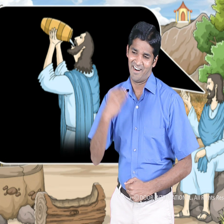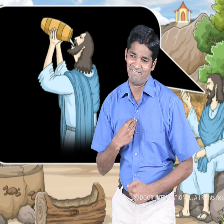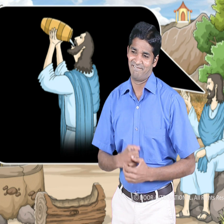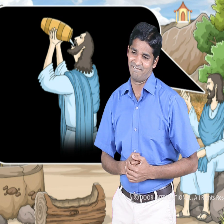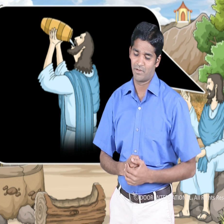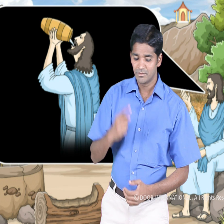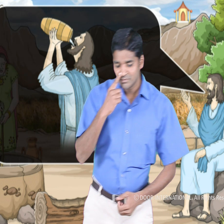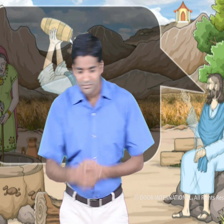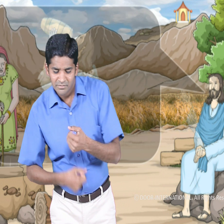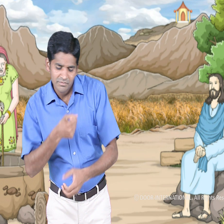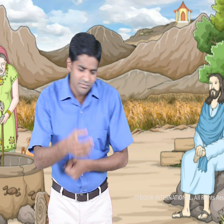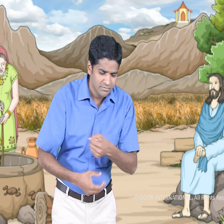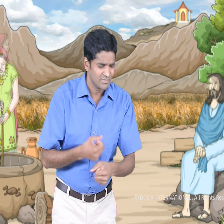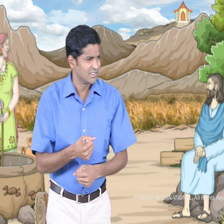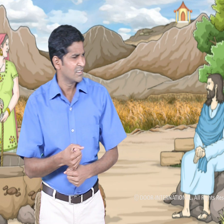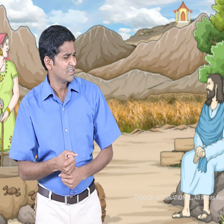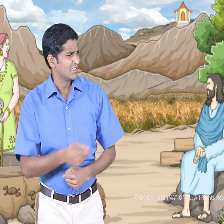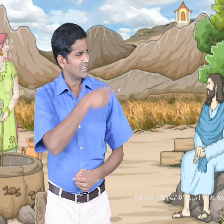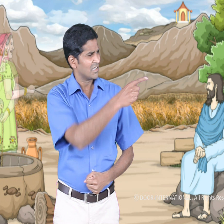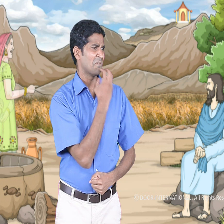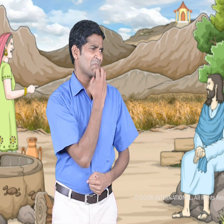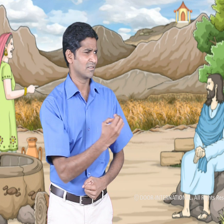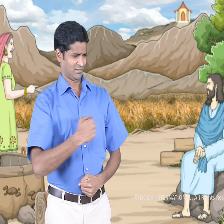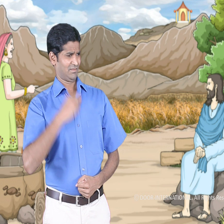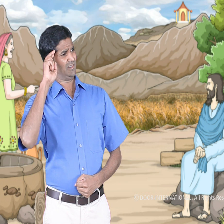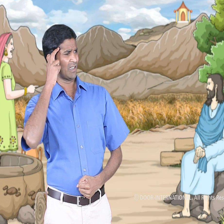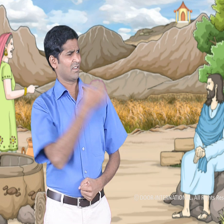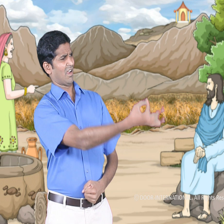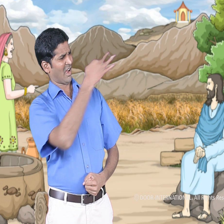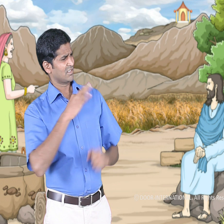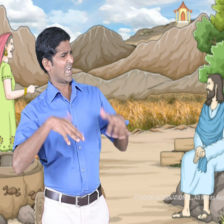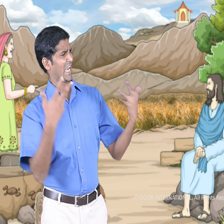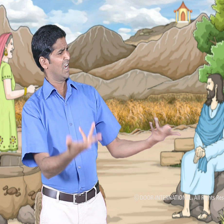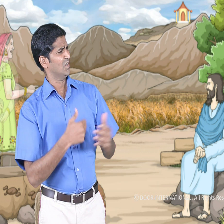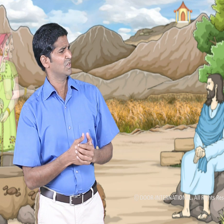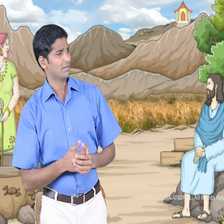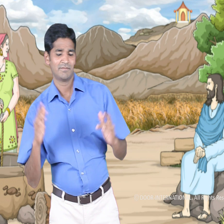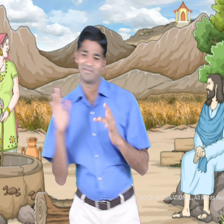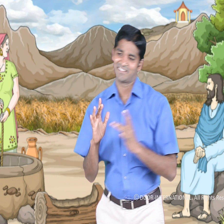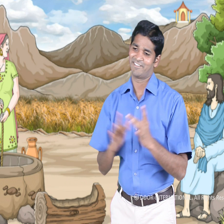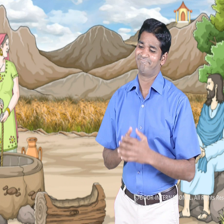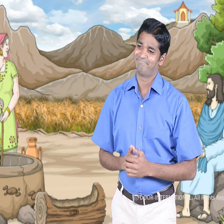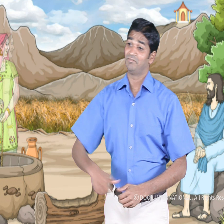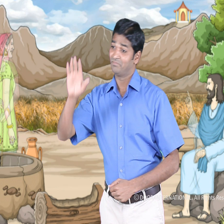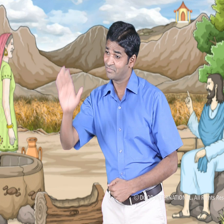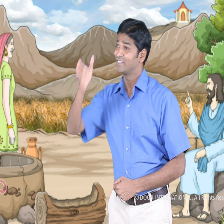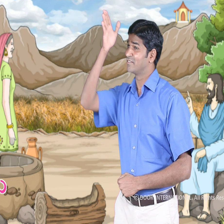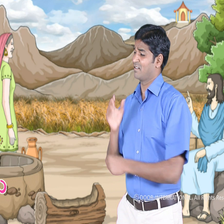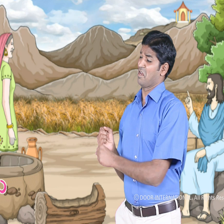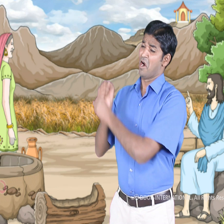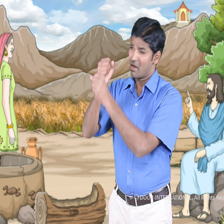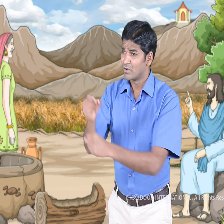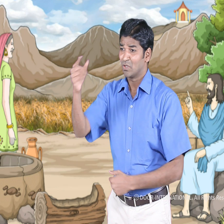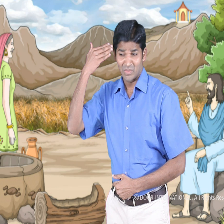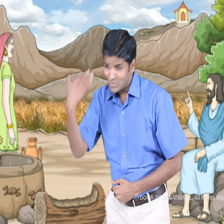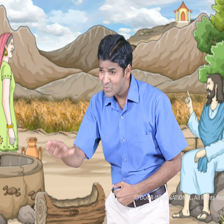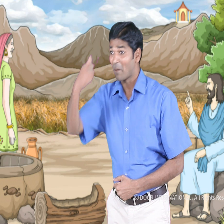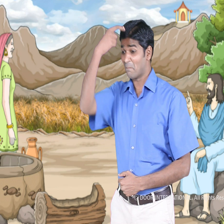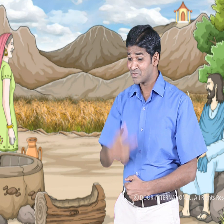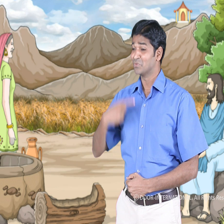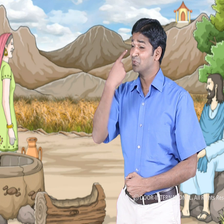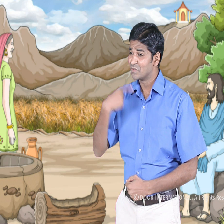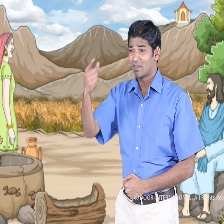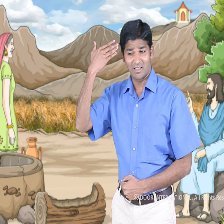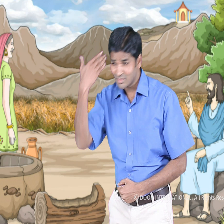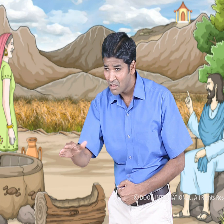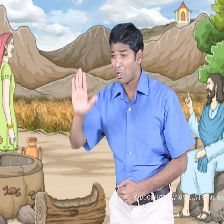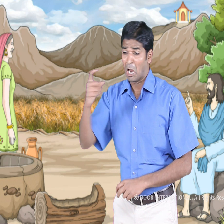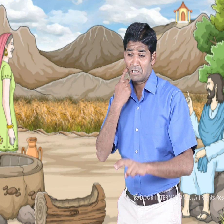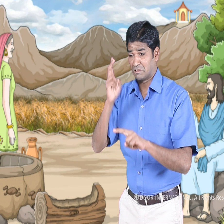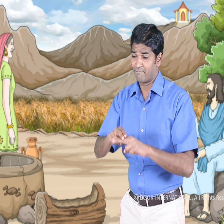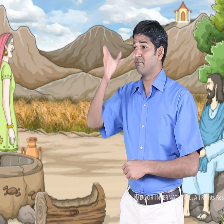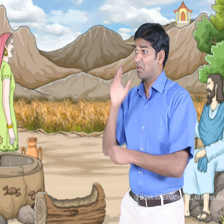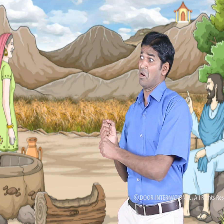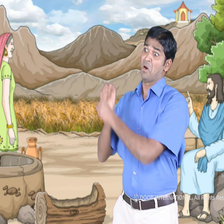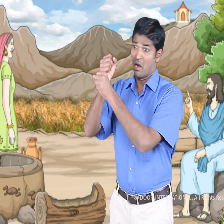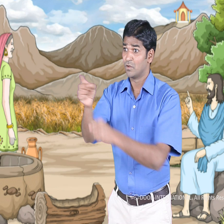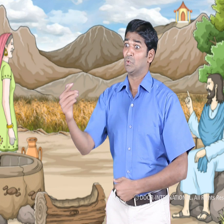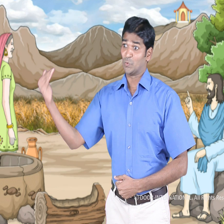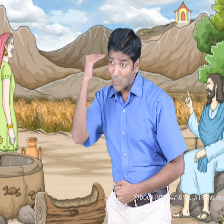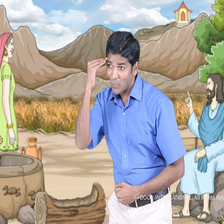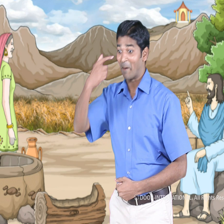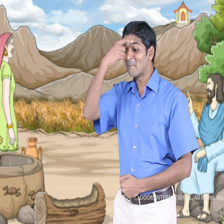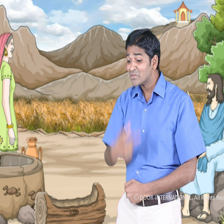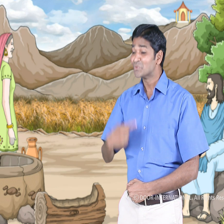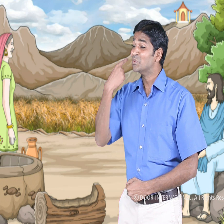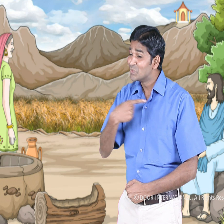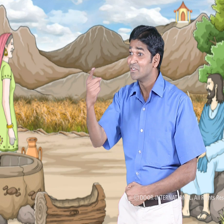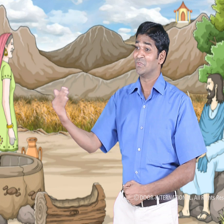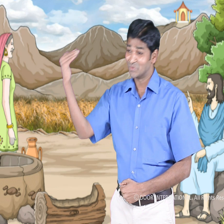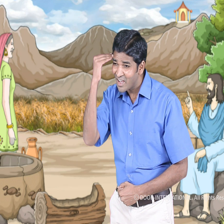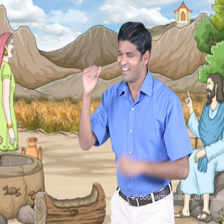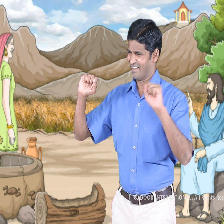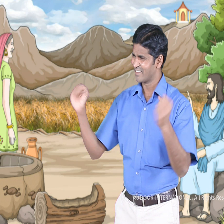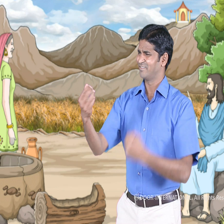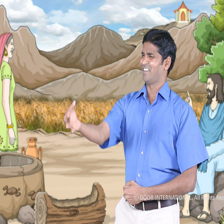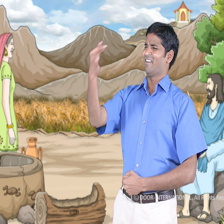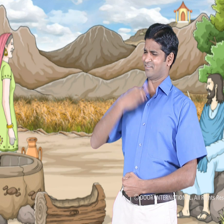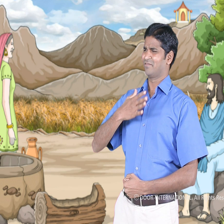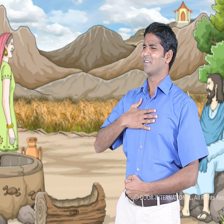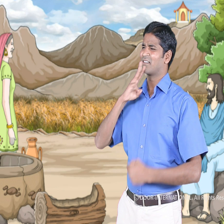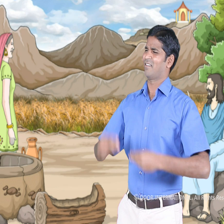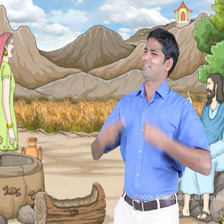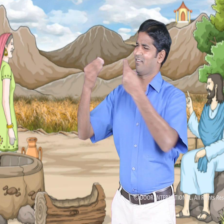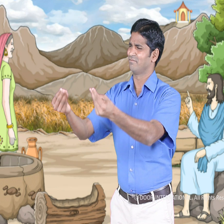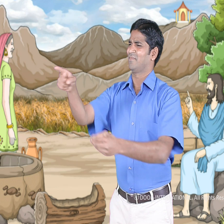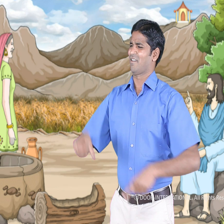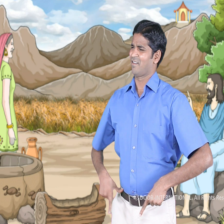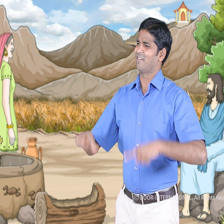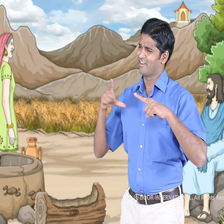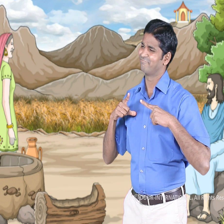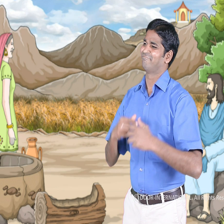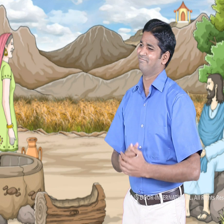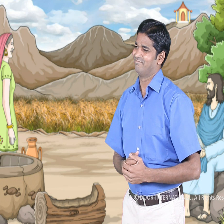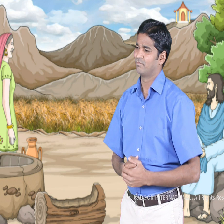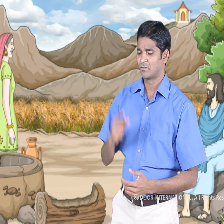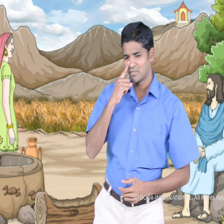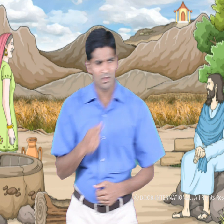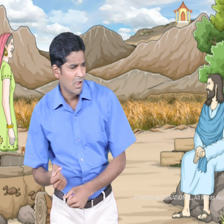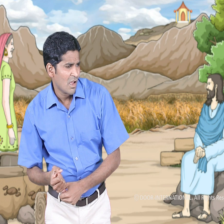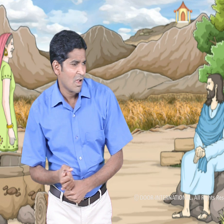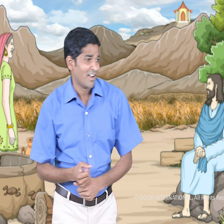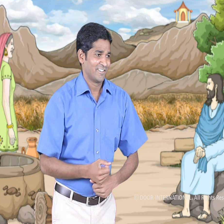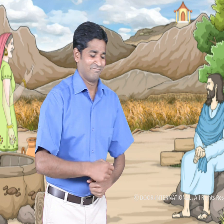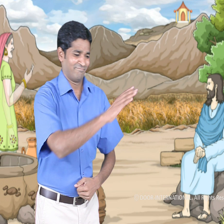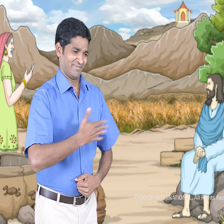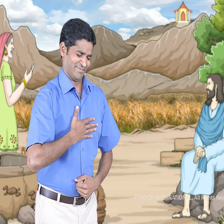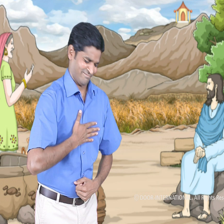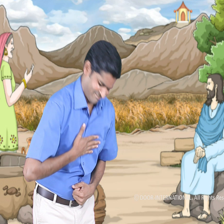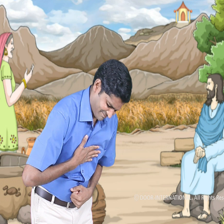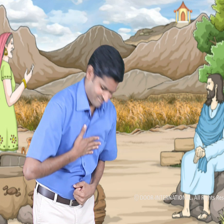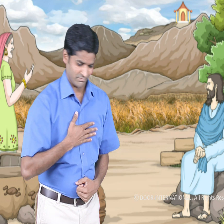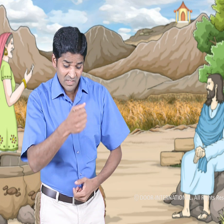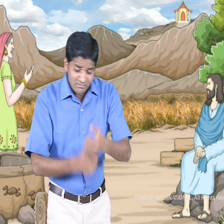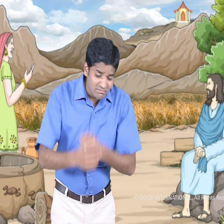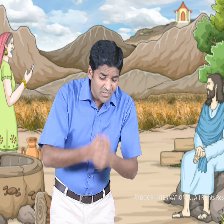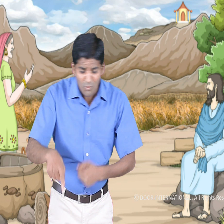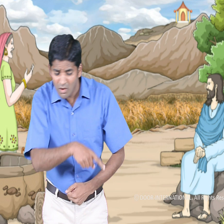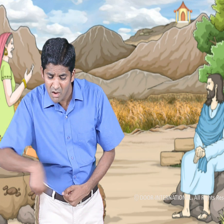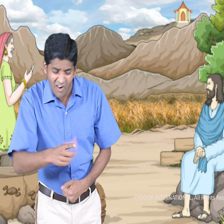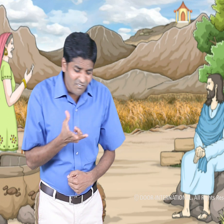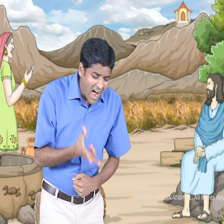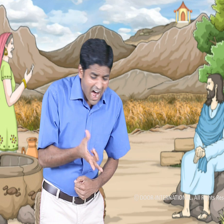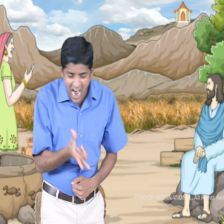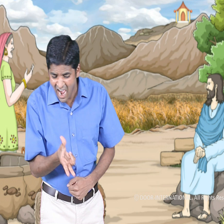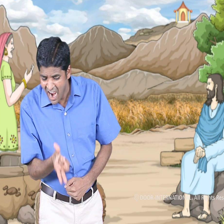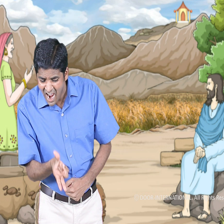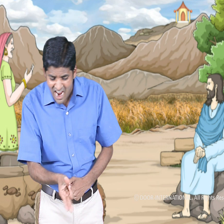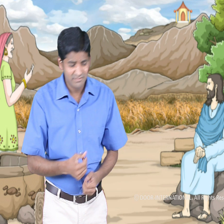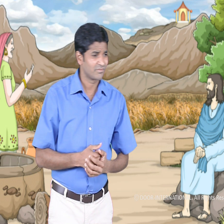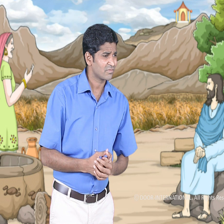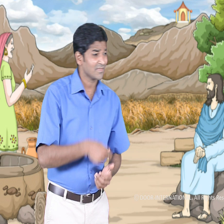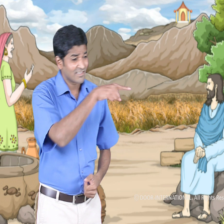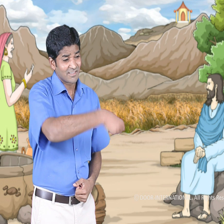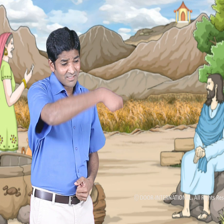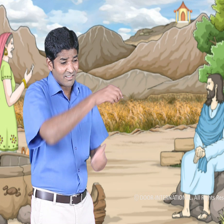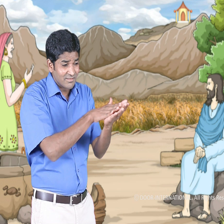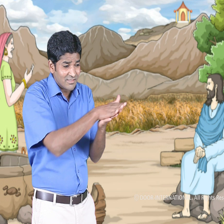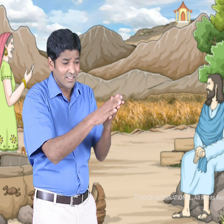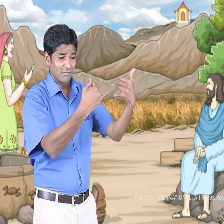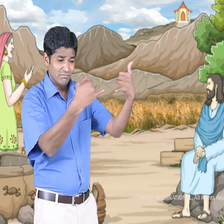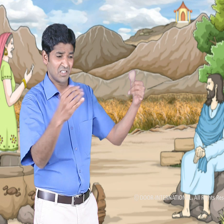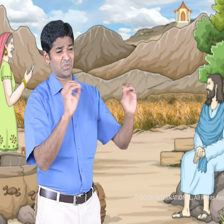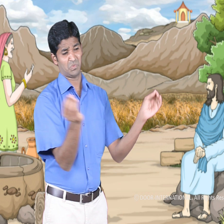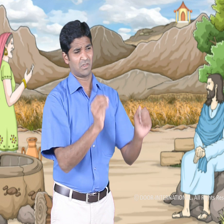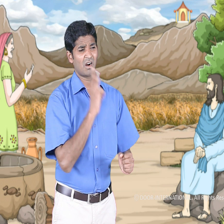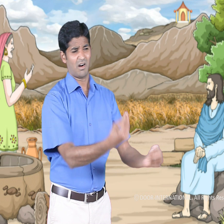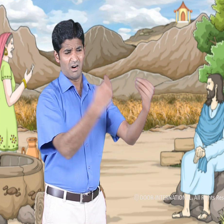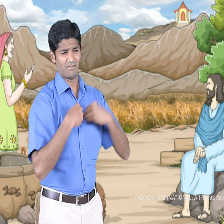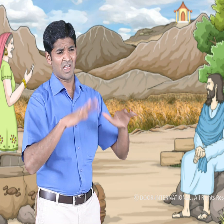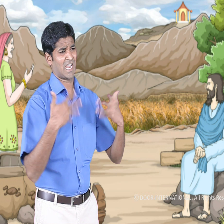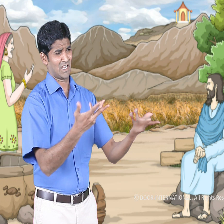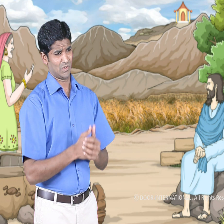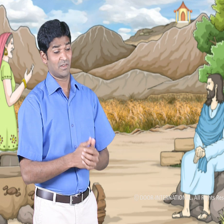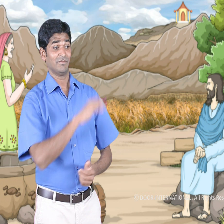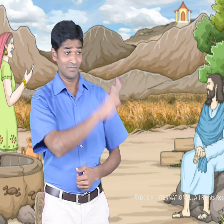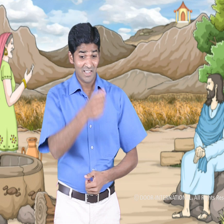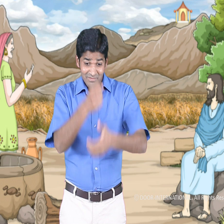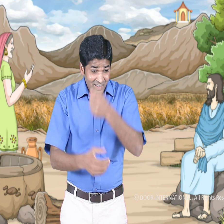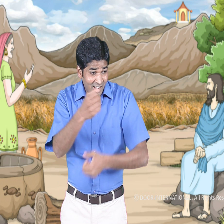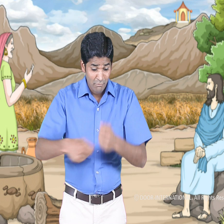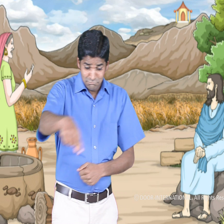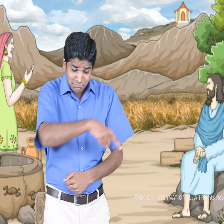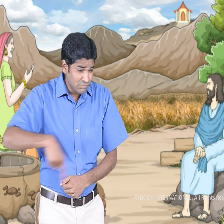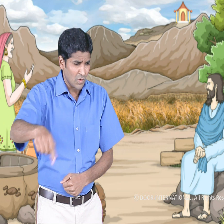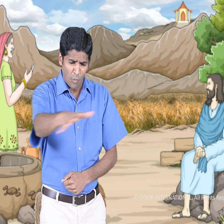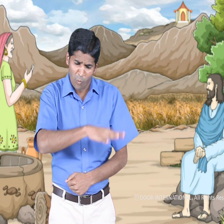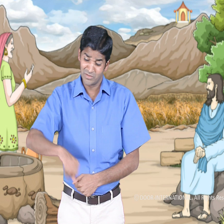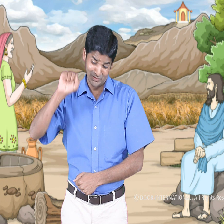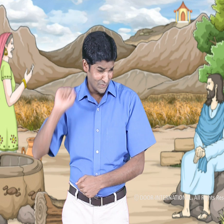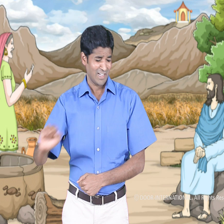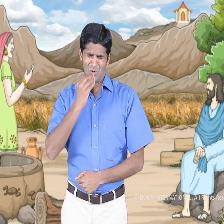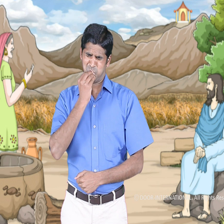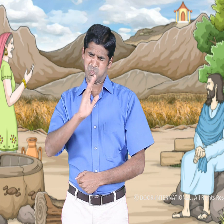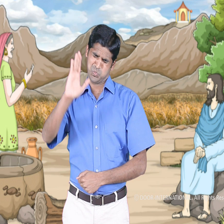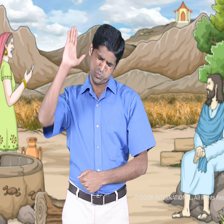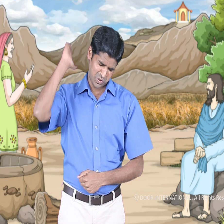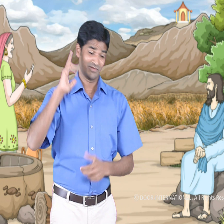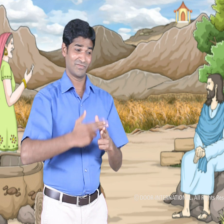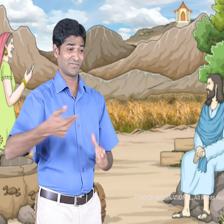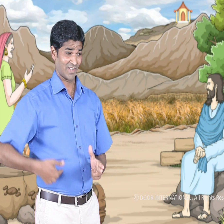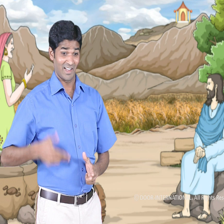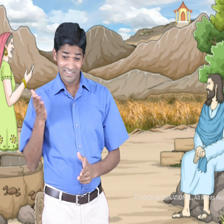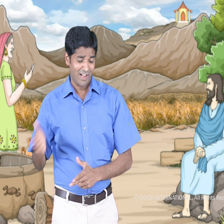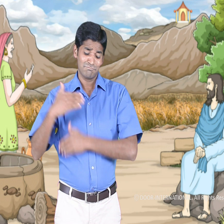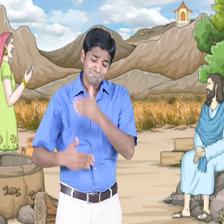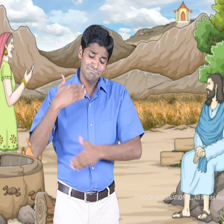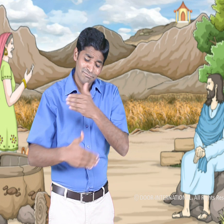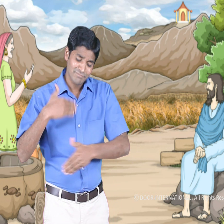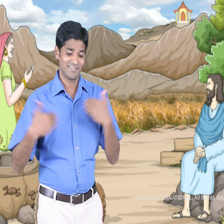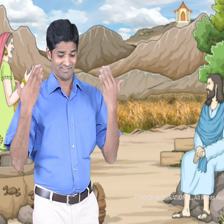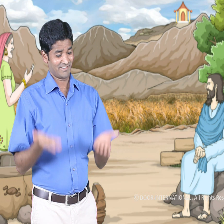(For Jews do not associate with Samaritans.) Jesus answered, “If you knew the gift of God and who is asking you for a drink, you would have asked Him, and He would have given you living water.” “Sir,” the woman replied, “You have nothing to draw with and the well is deep.